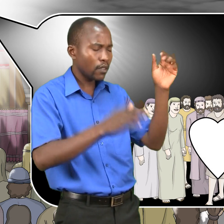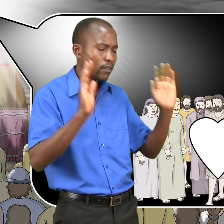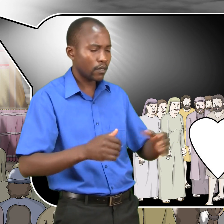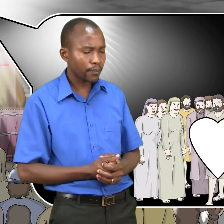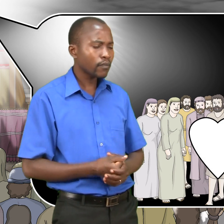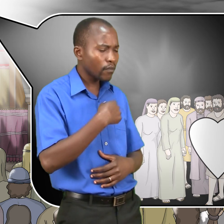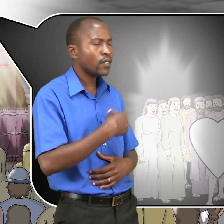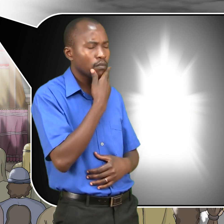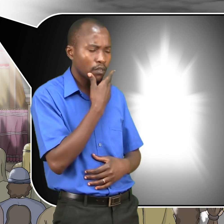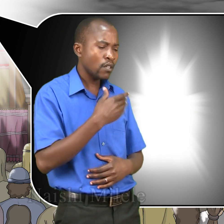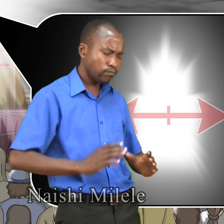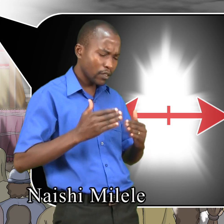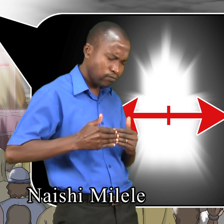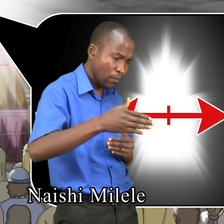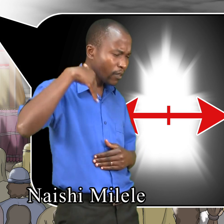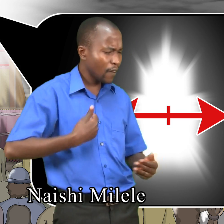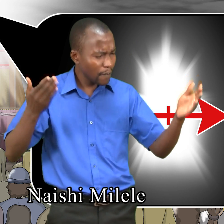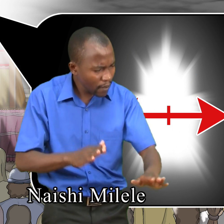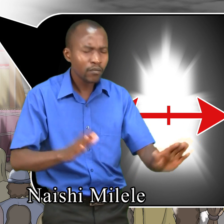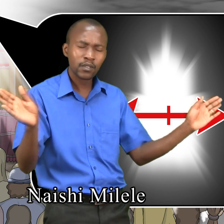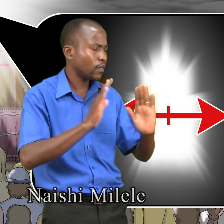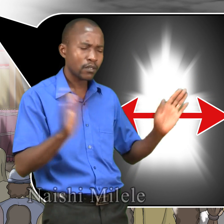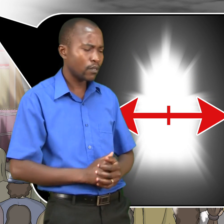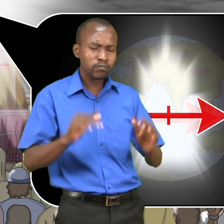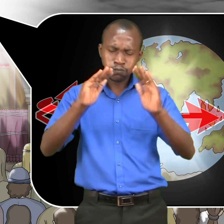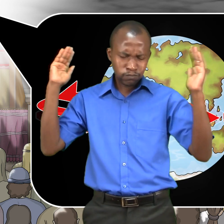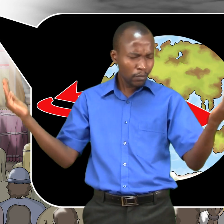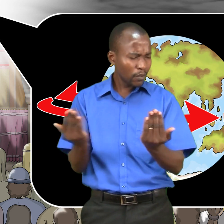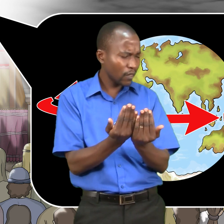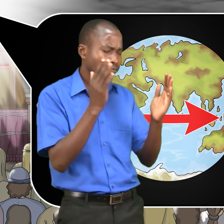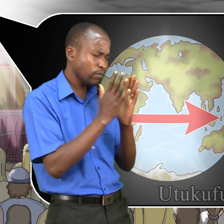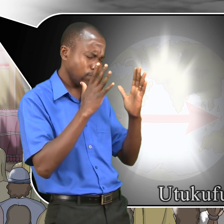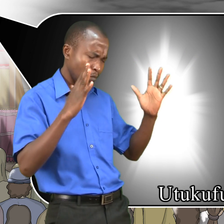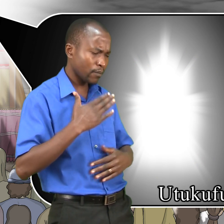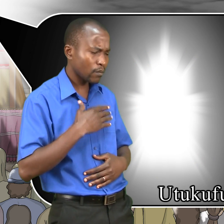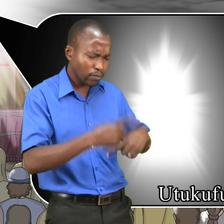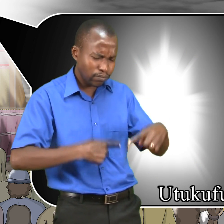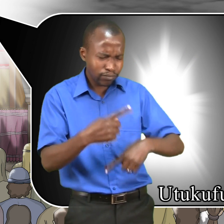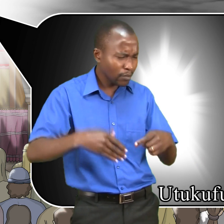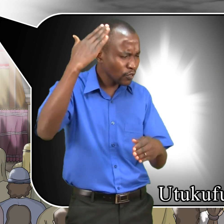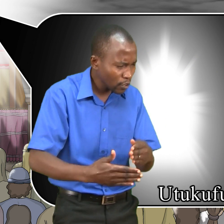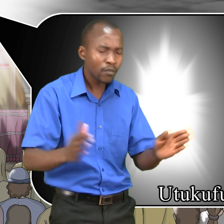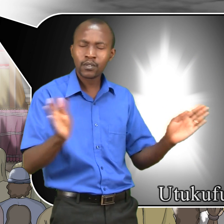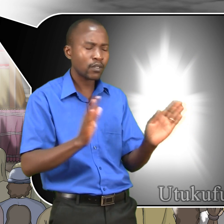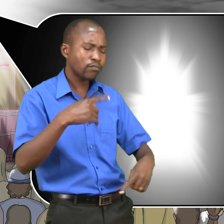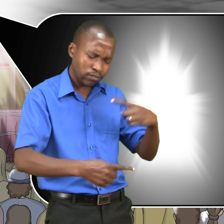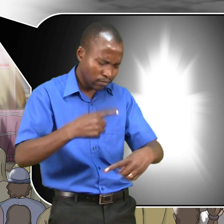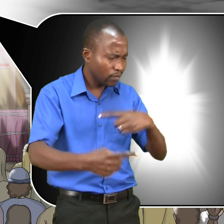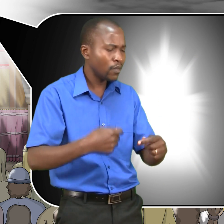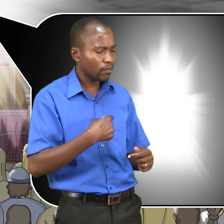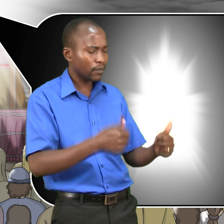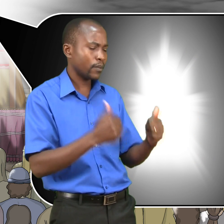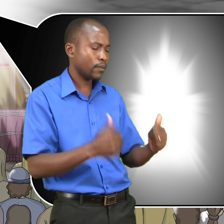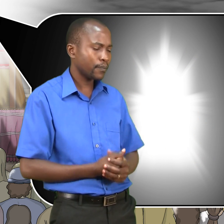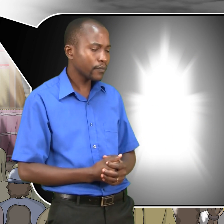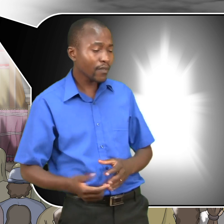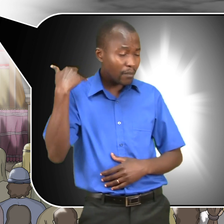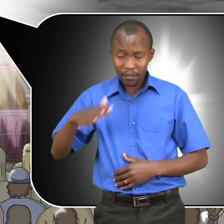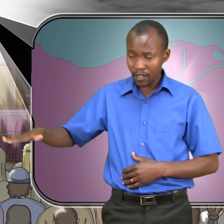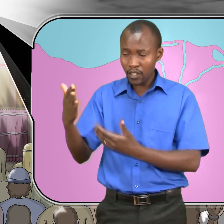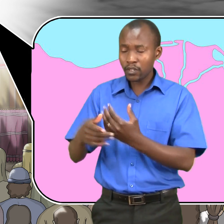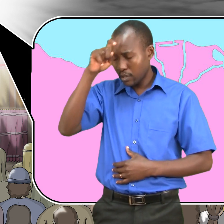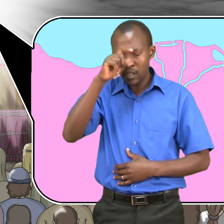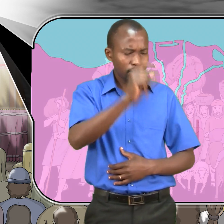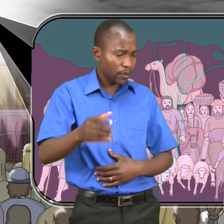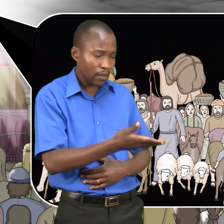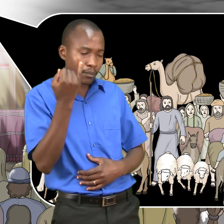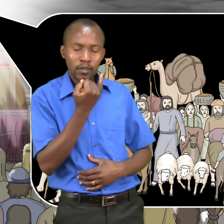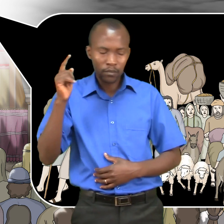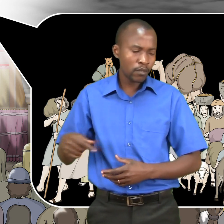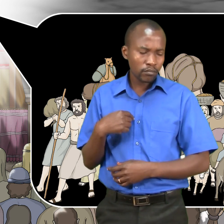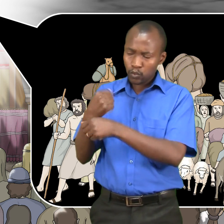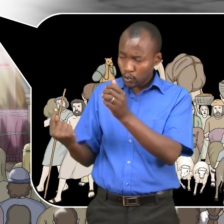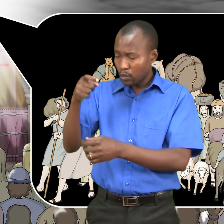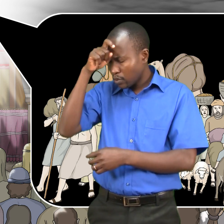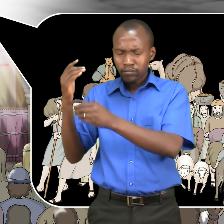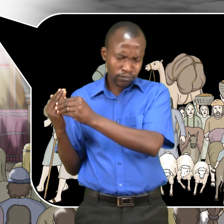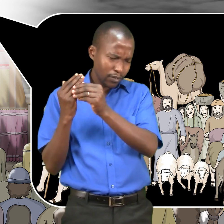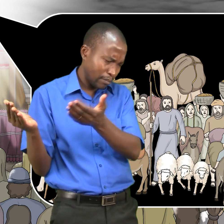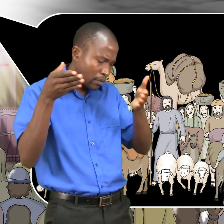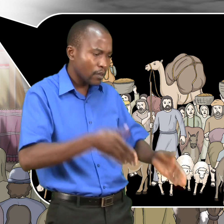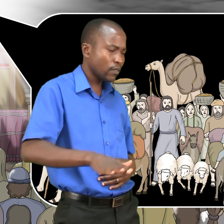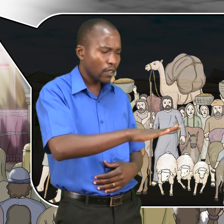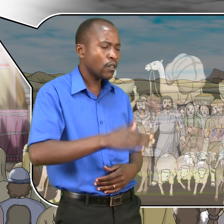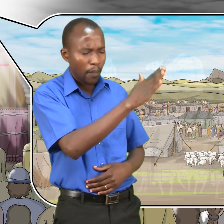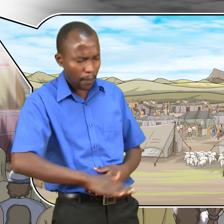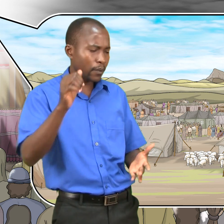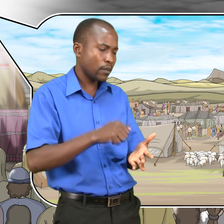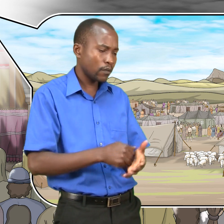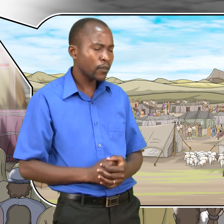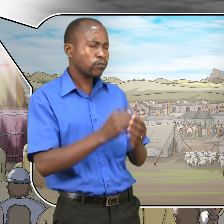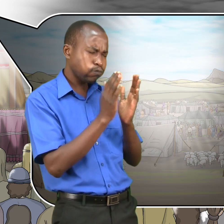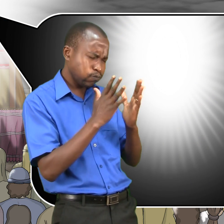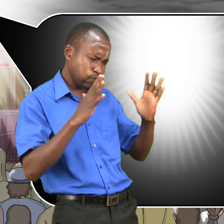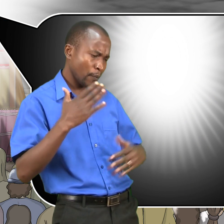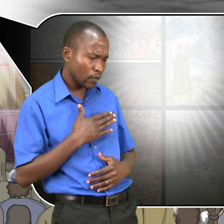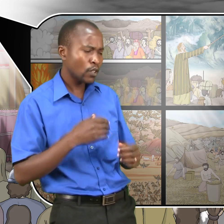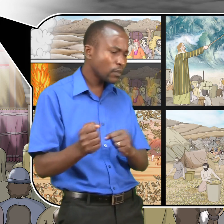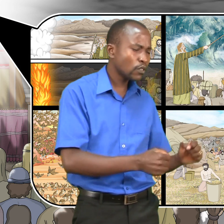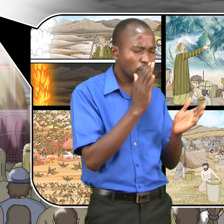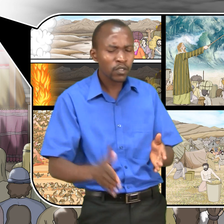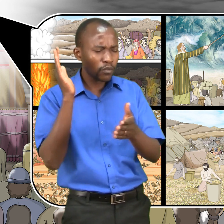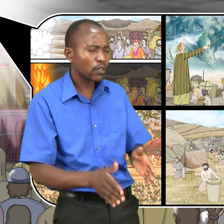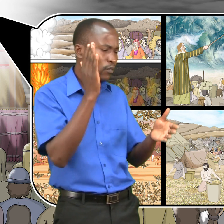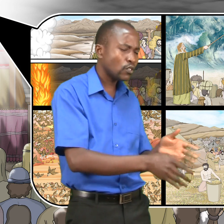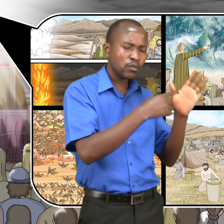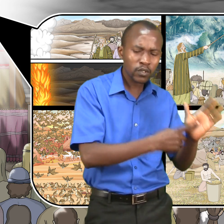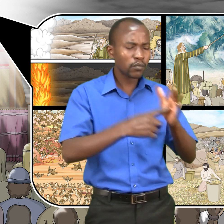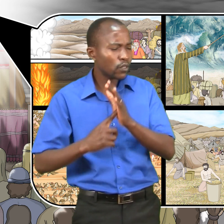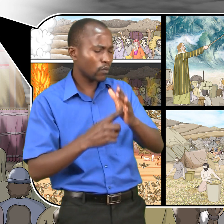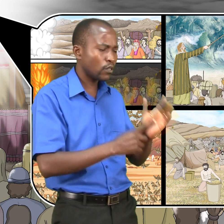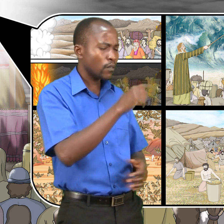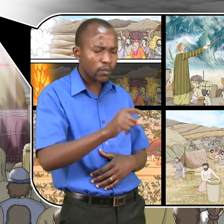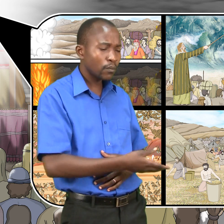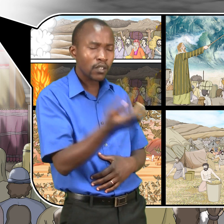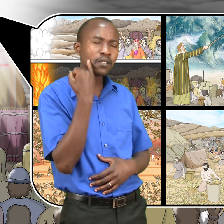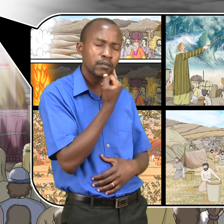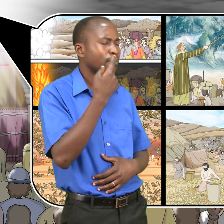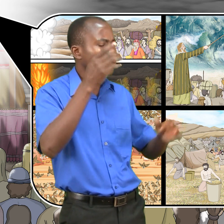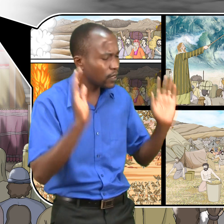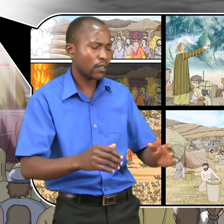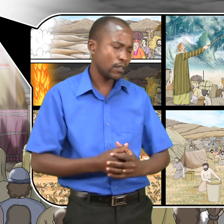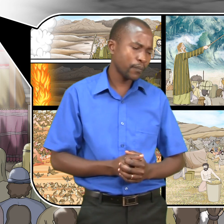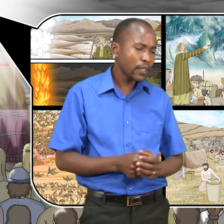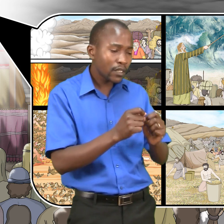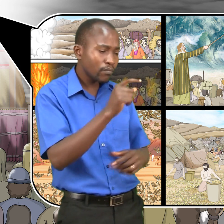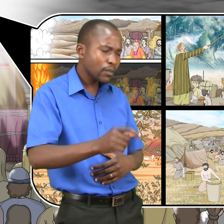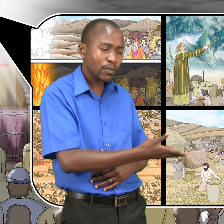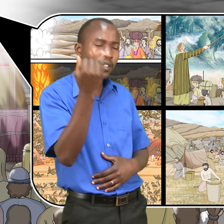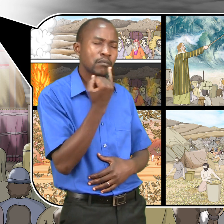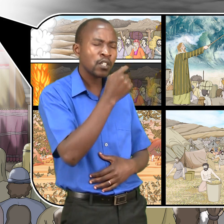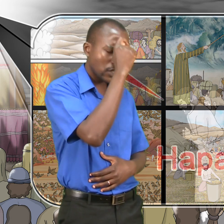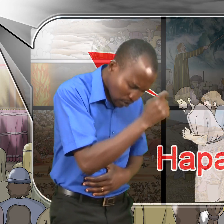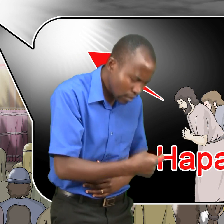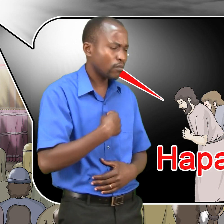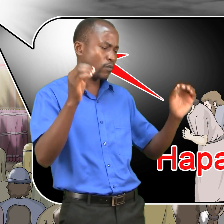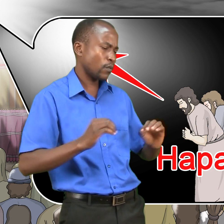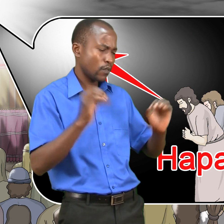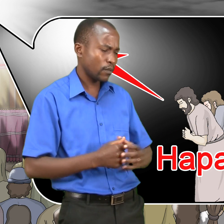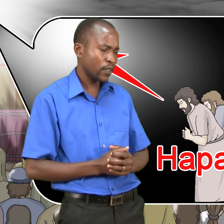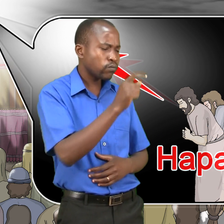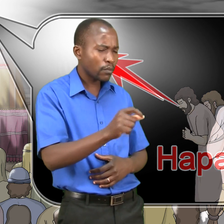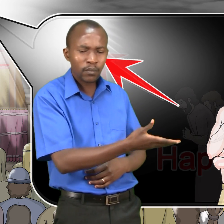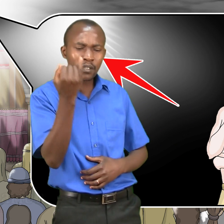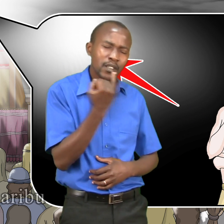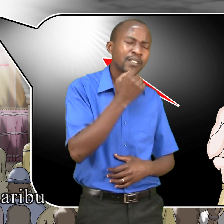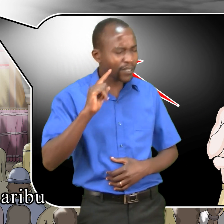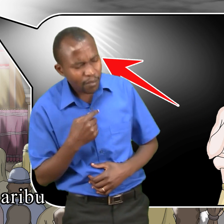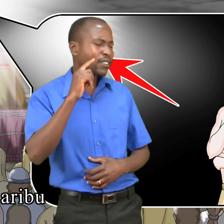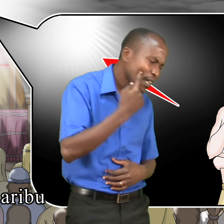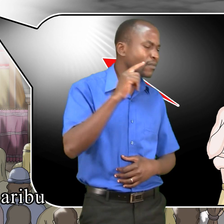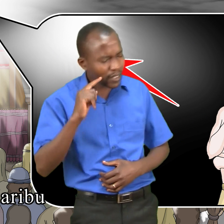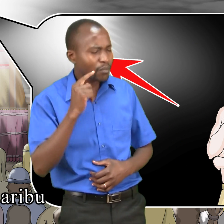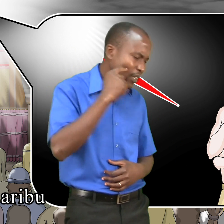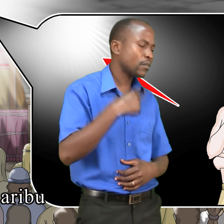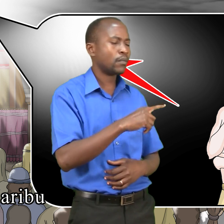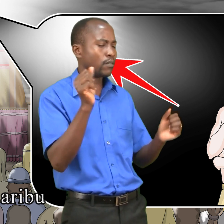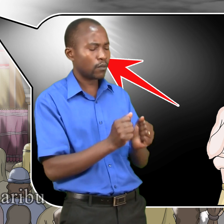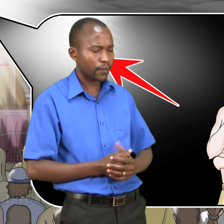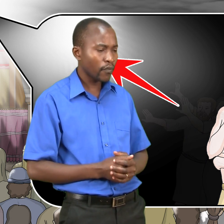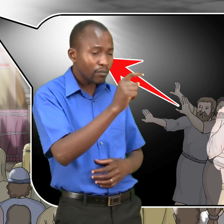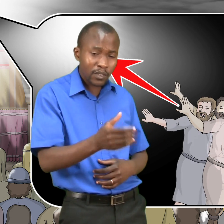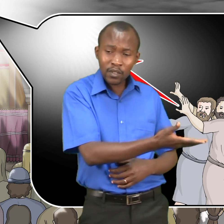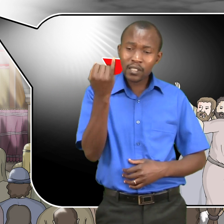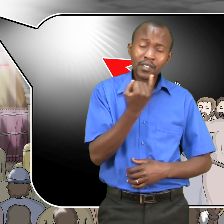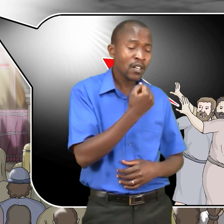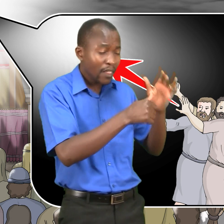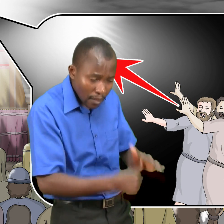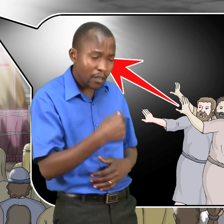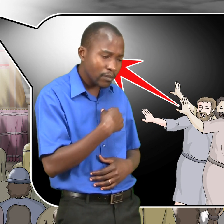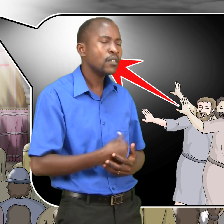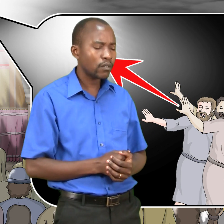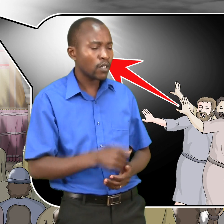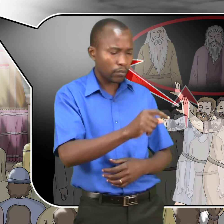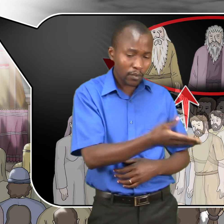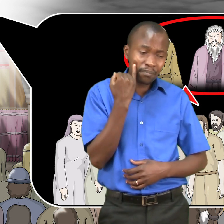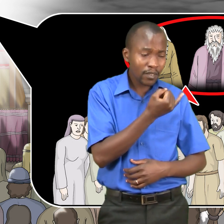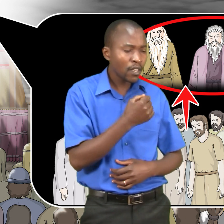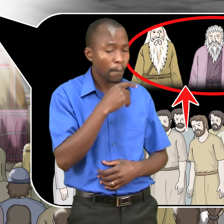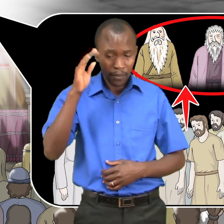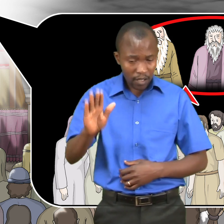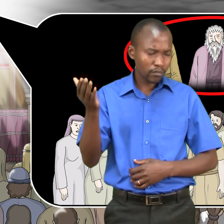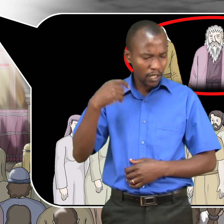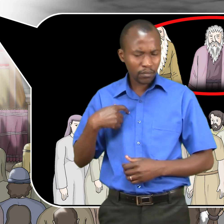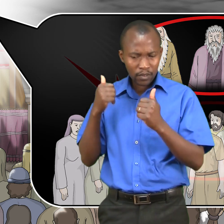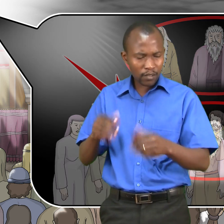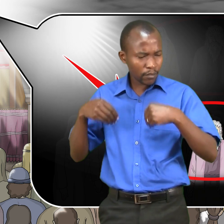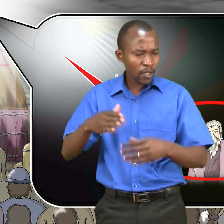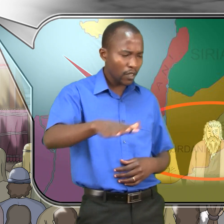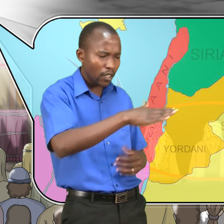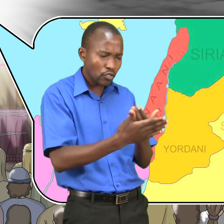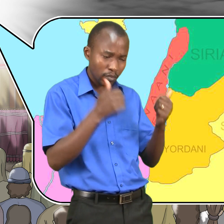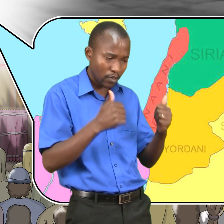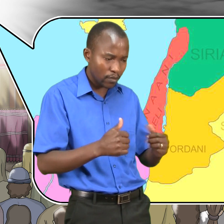“Yet as surely as I live and as surely as the whole earth is filled with the glory of the LORD, not one of the men who have seen My glory and the signs I performed in Egypt and in the wilderness—yet have tested Me and disobeyed Me these ten times— not one will ever see the land that I swore to give their fathers.